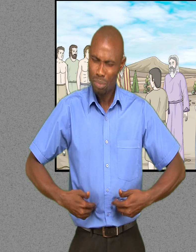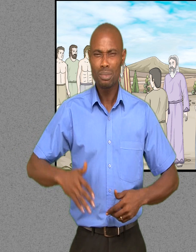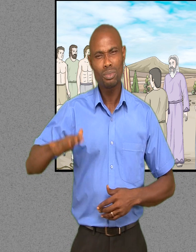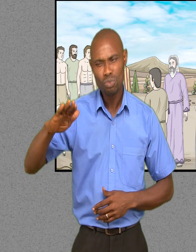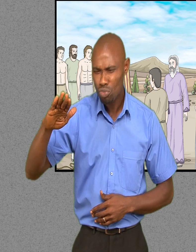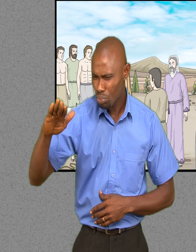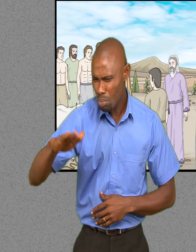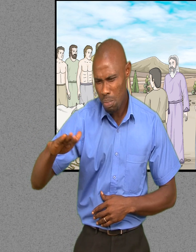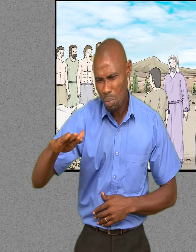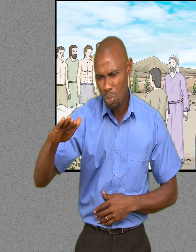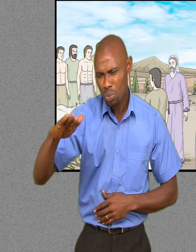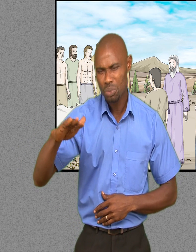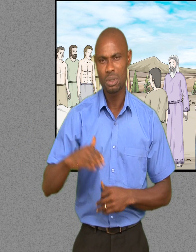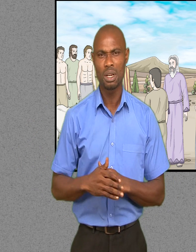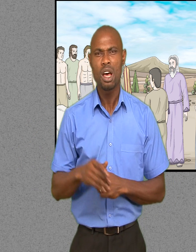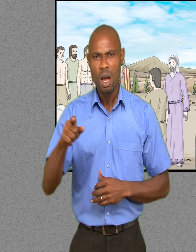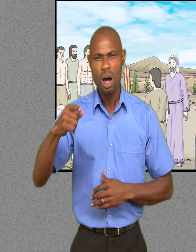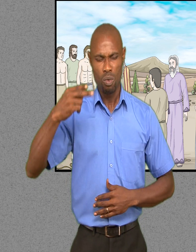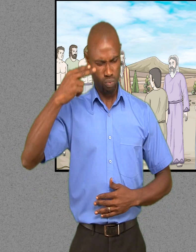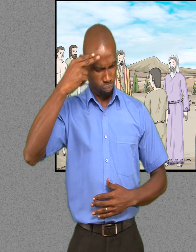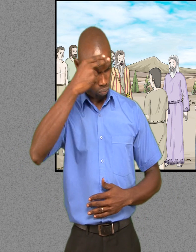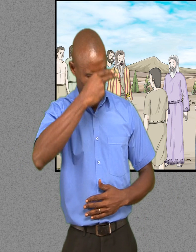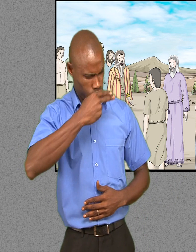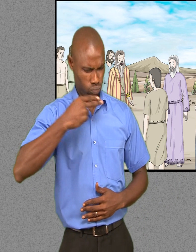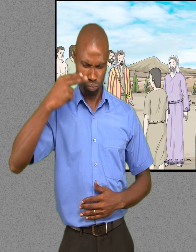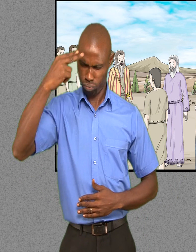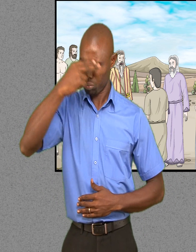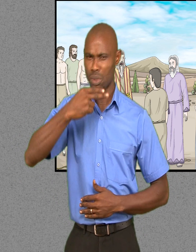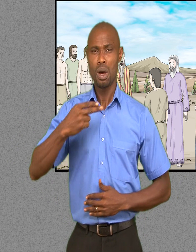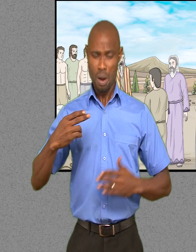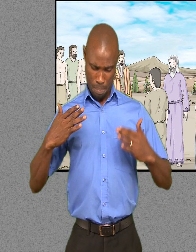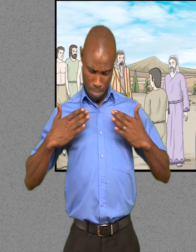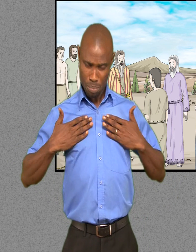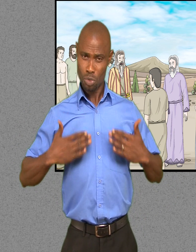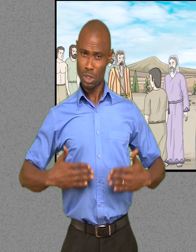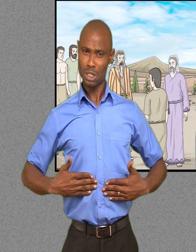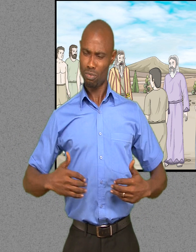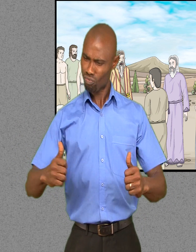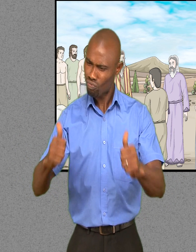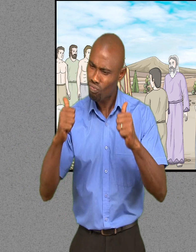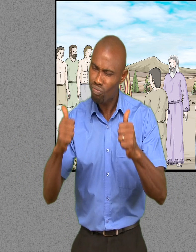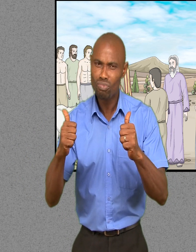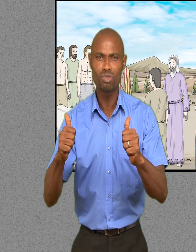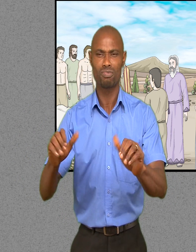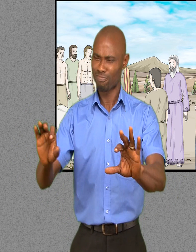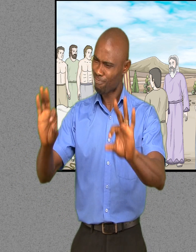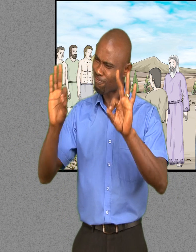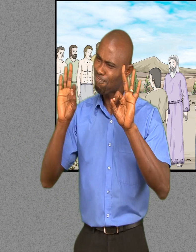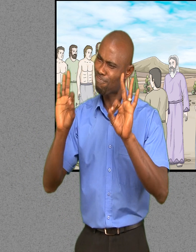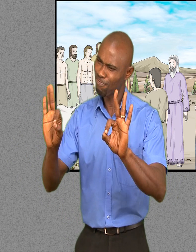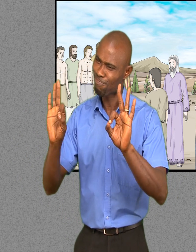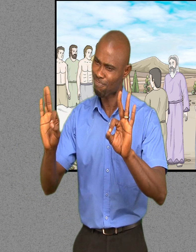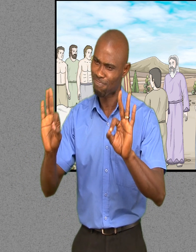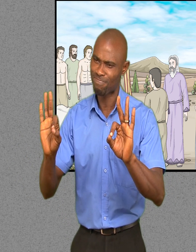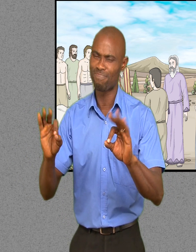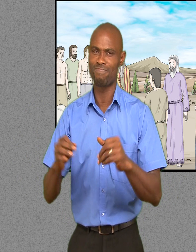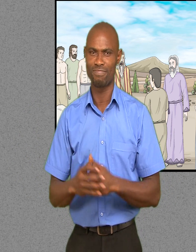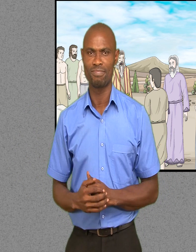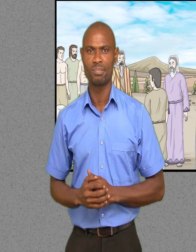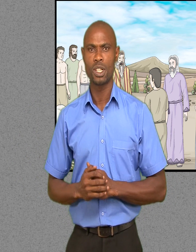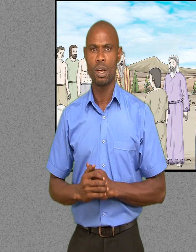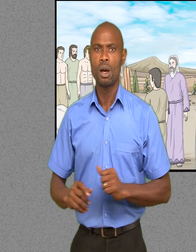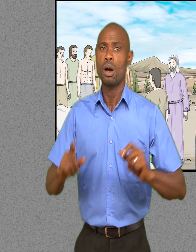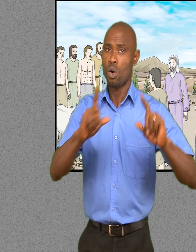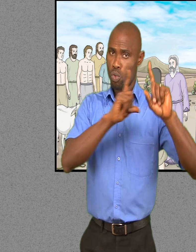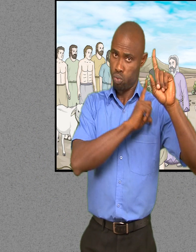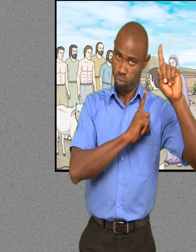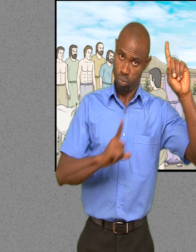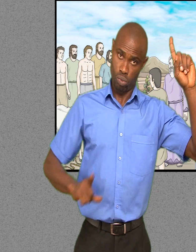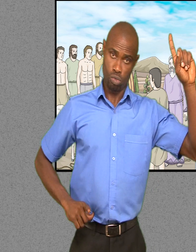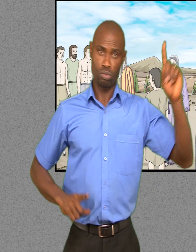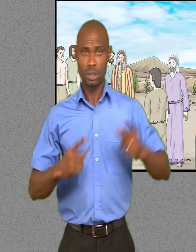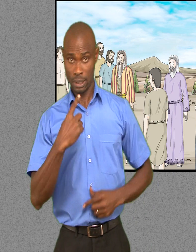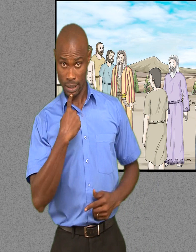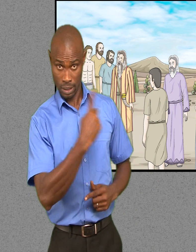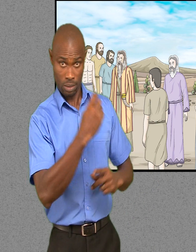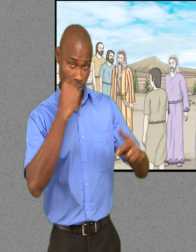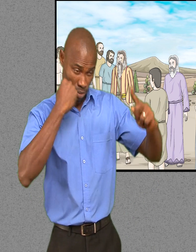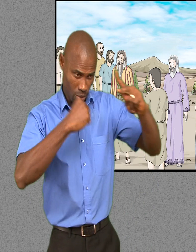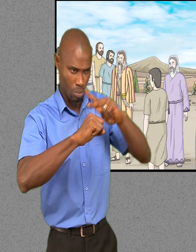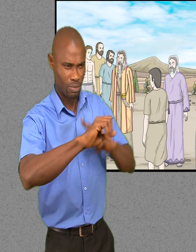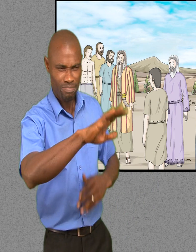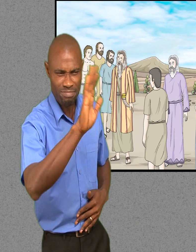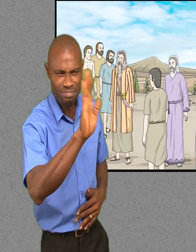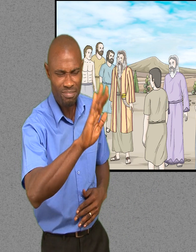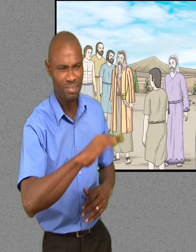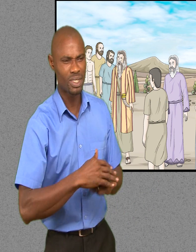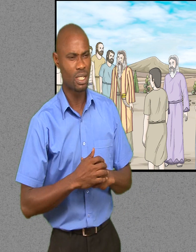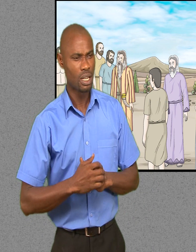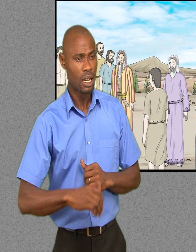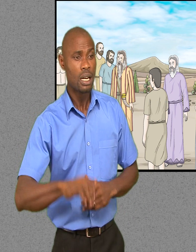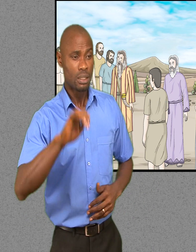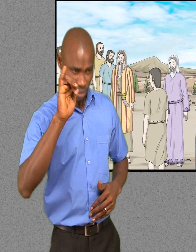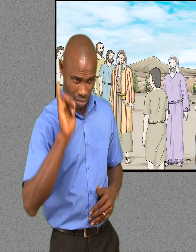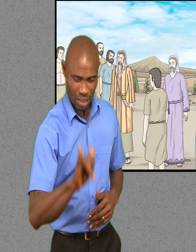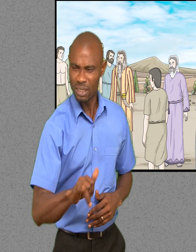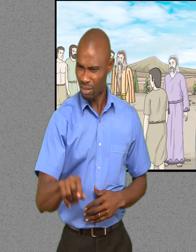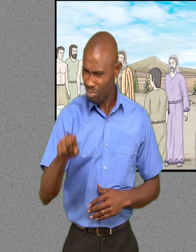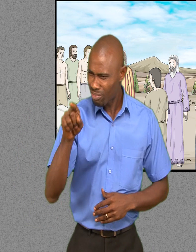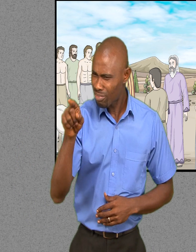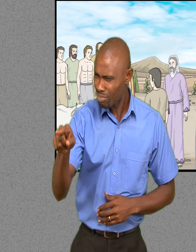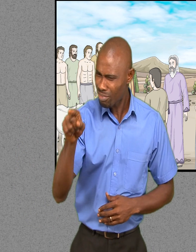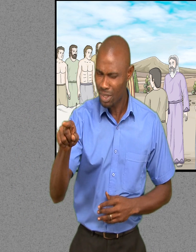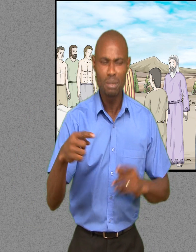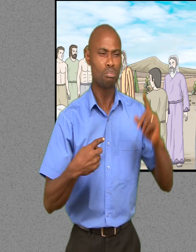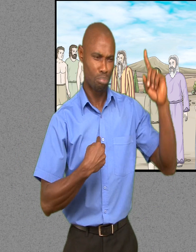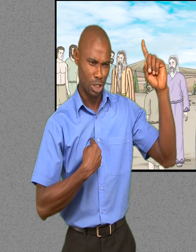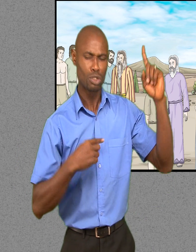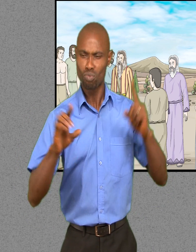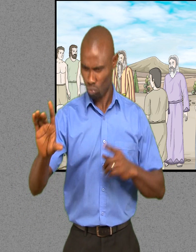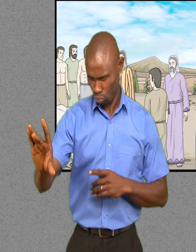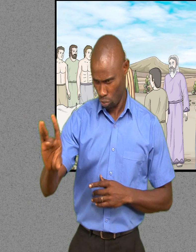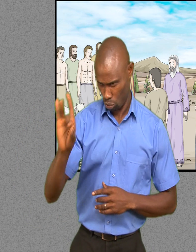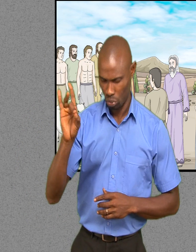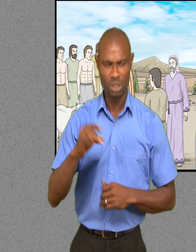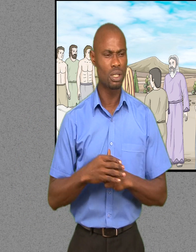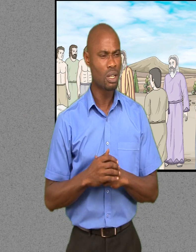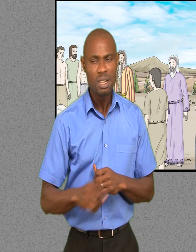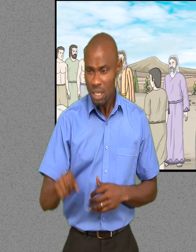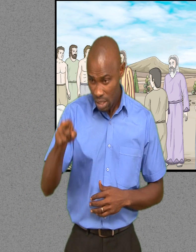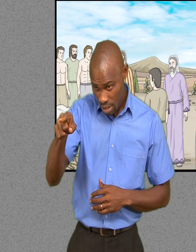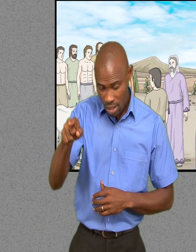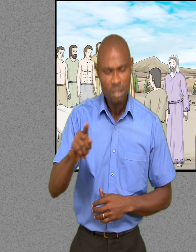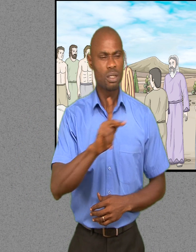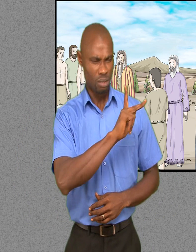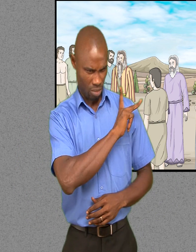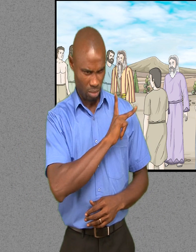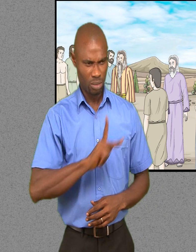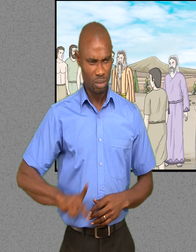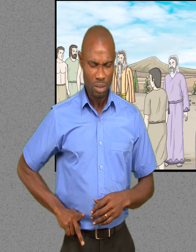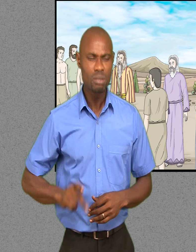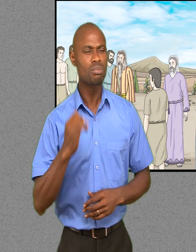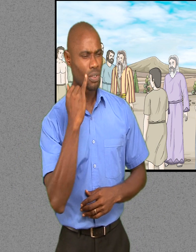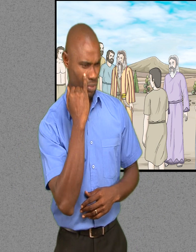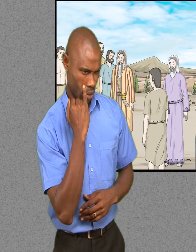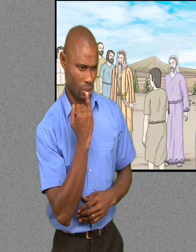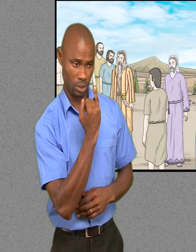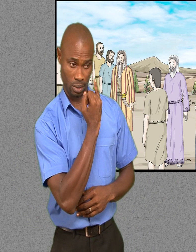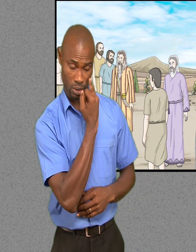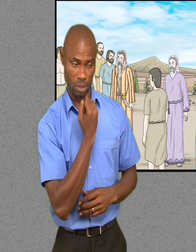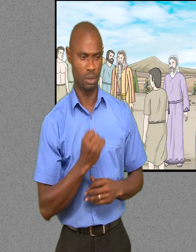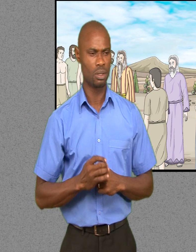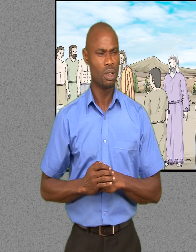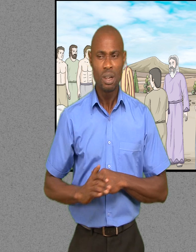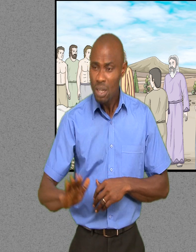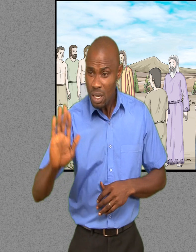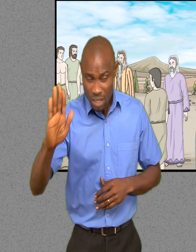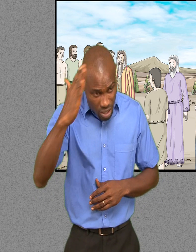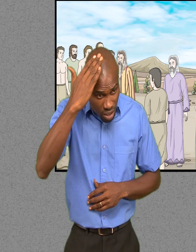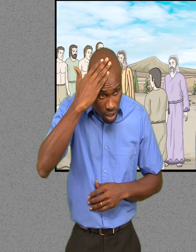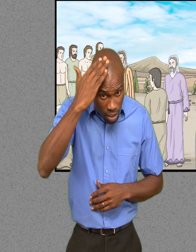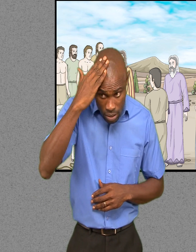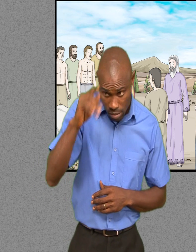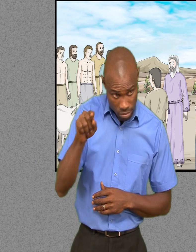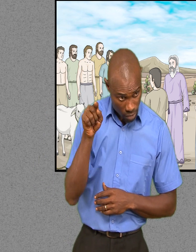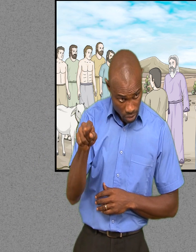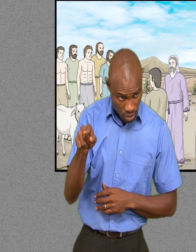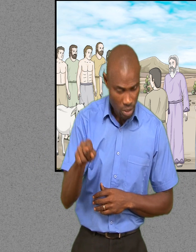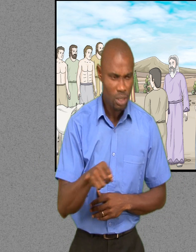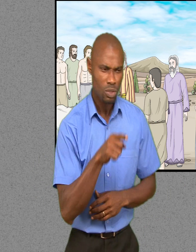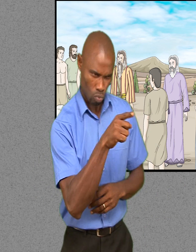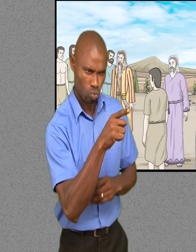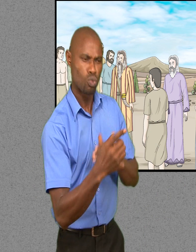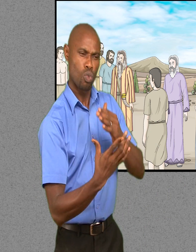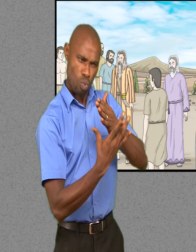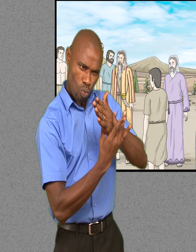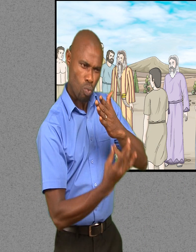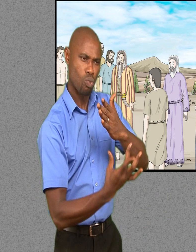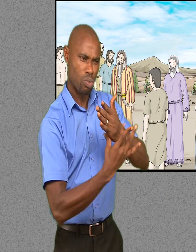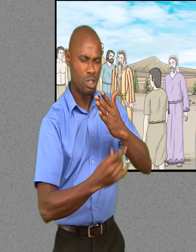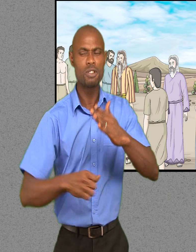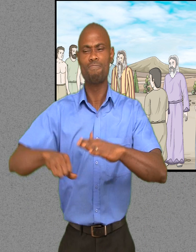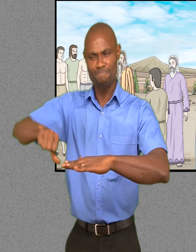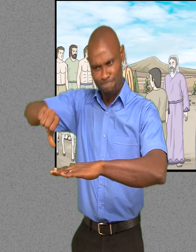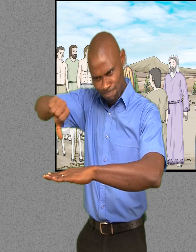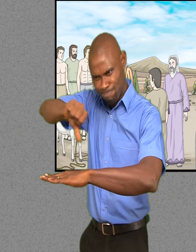He was ruddy, with beautiful eyes and a handsome appearance.